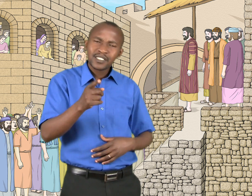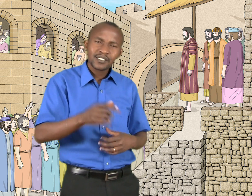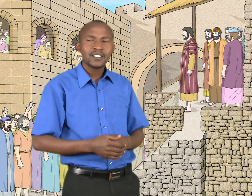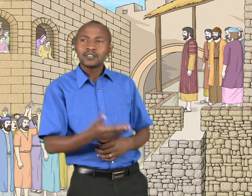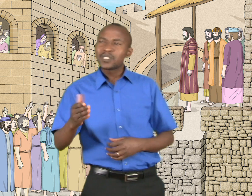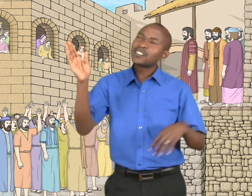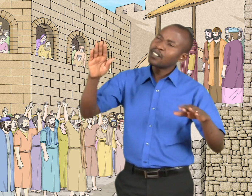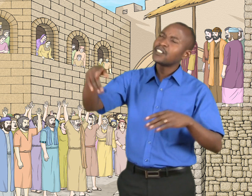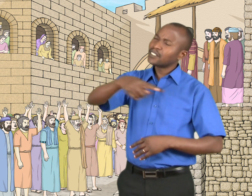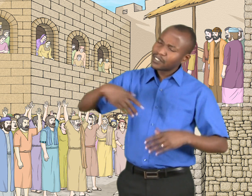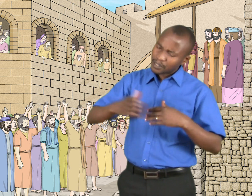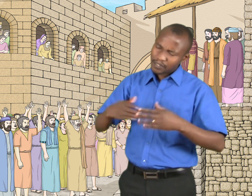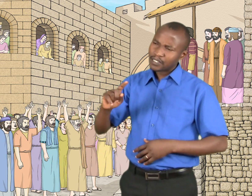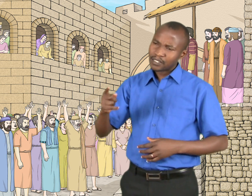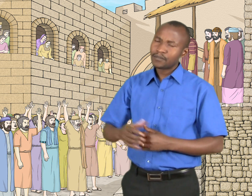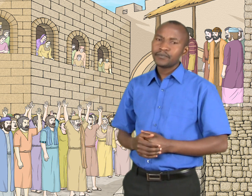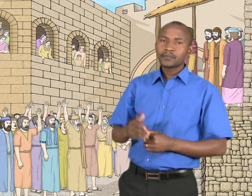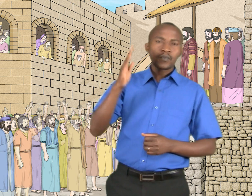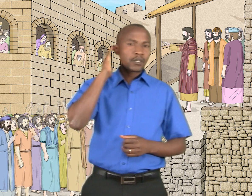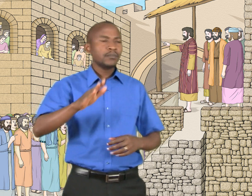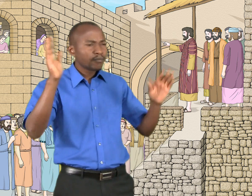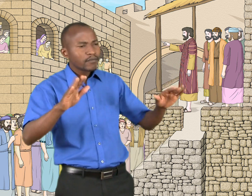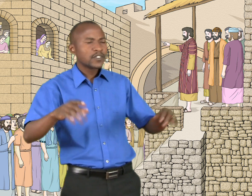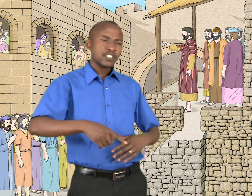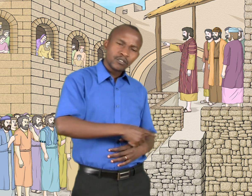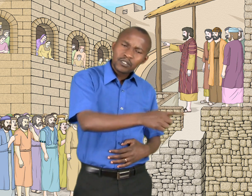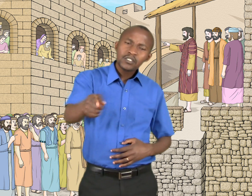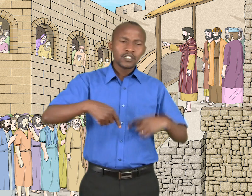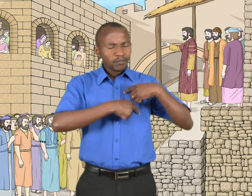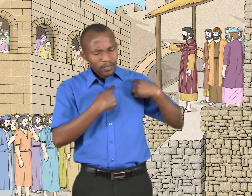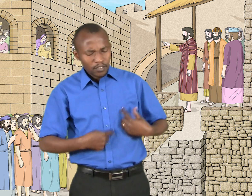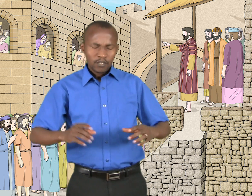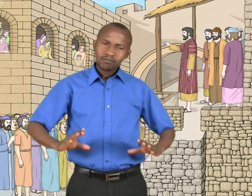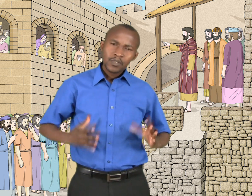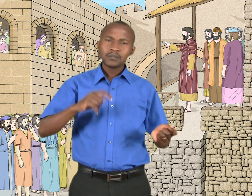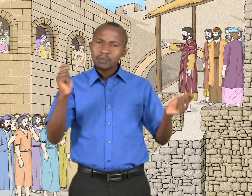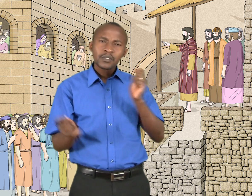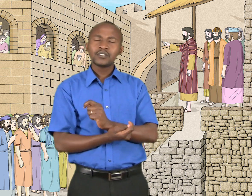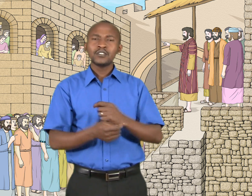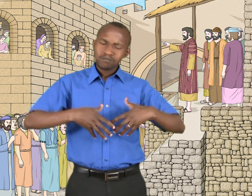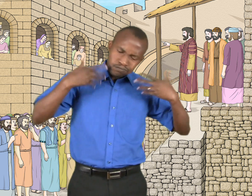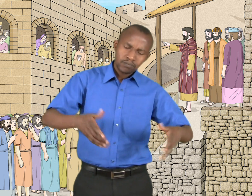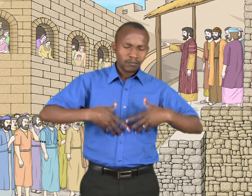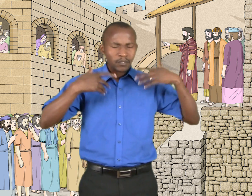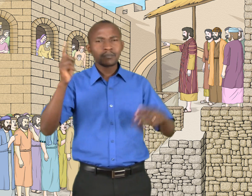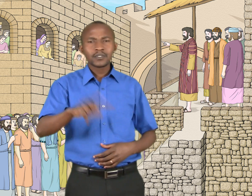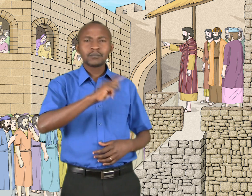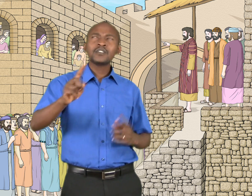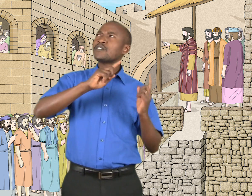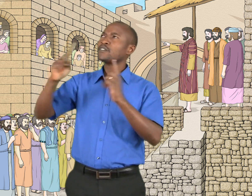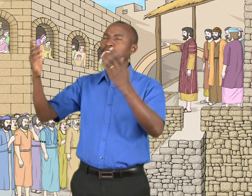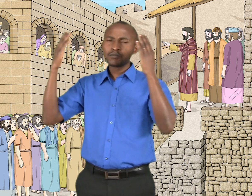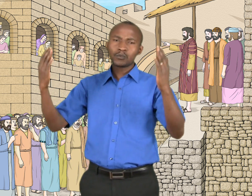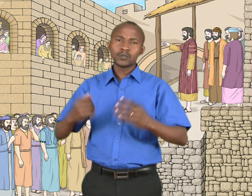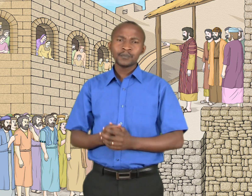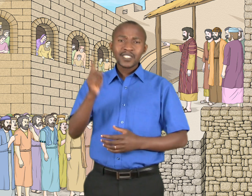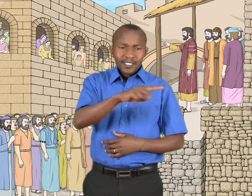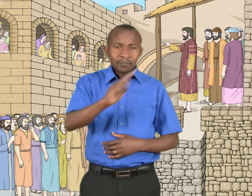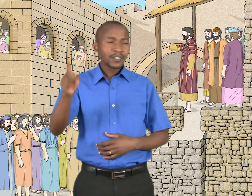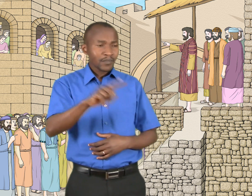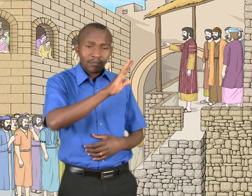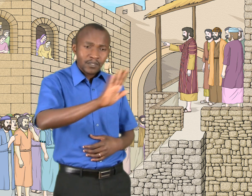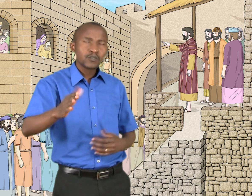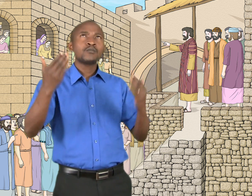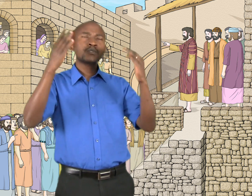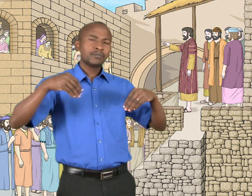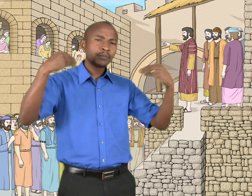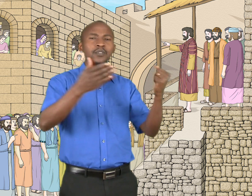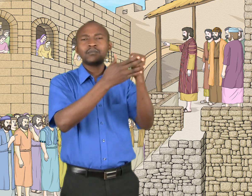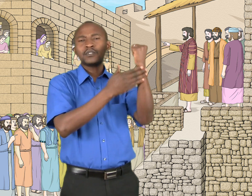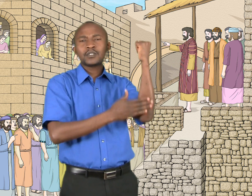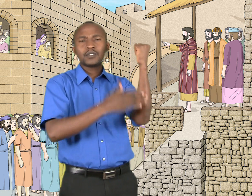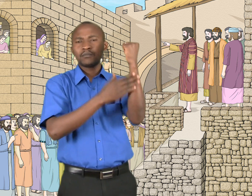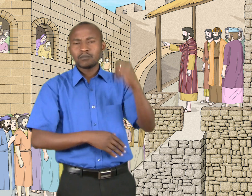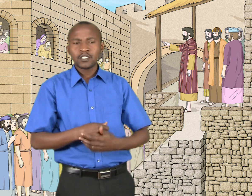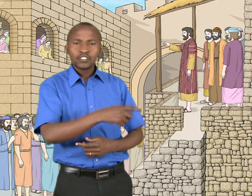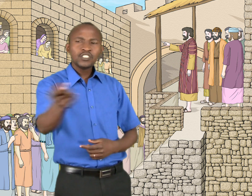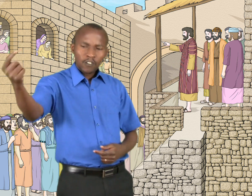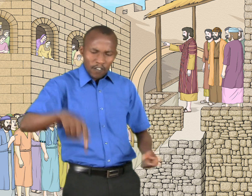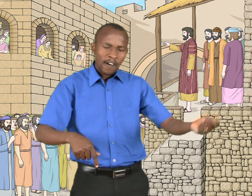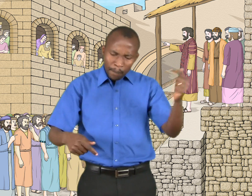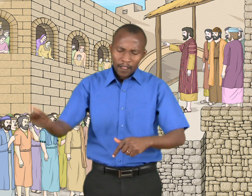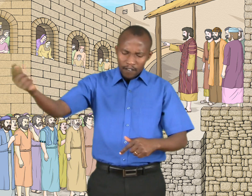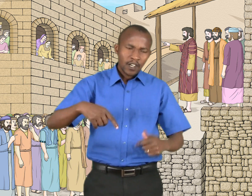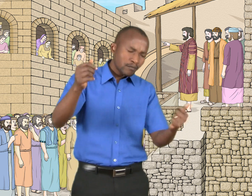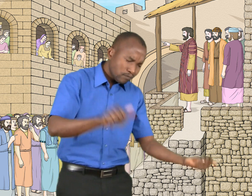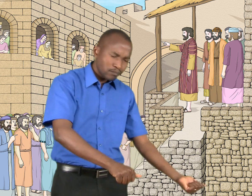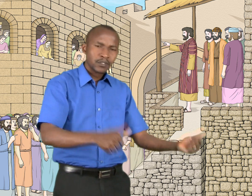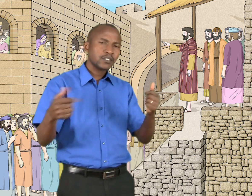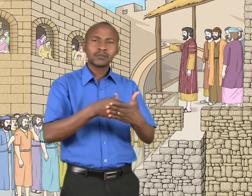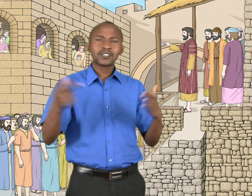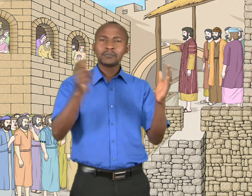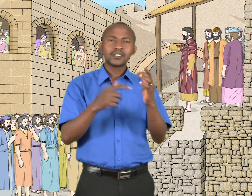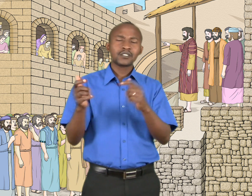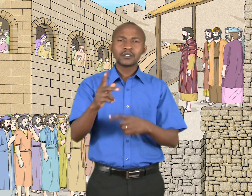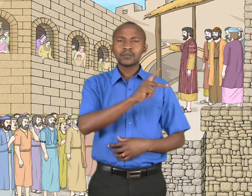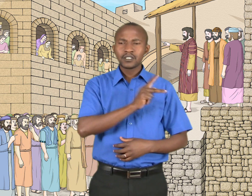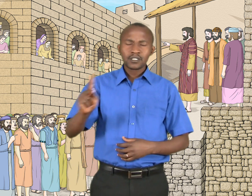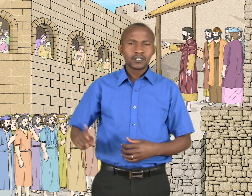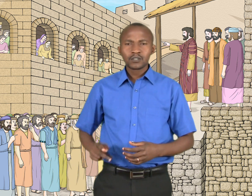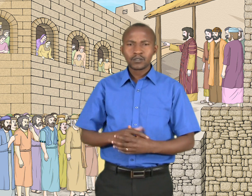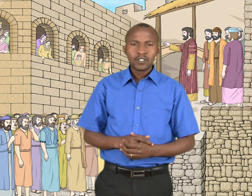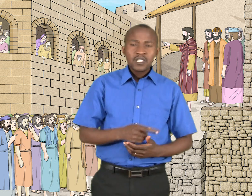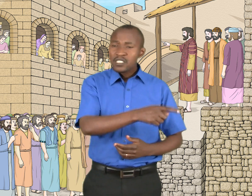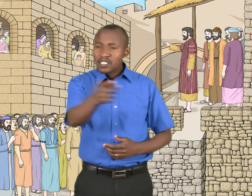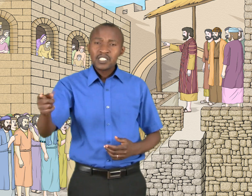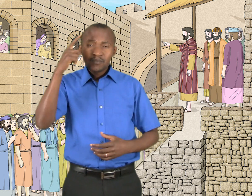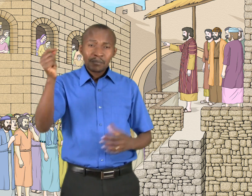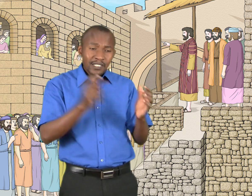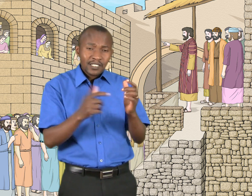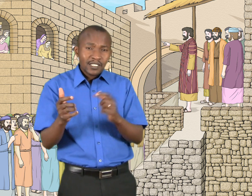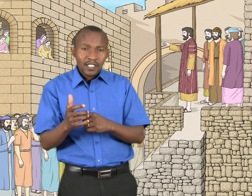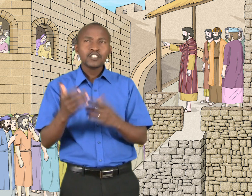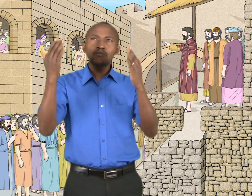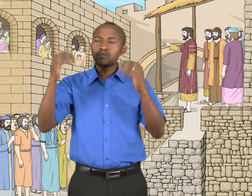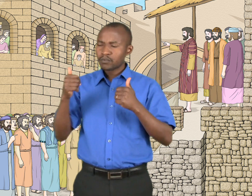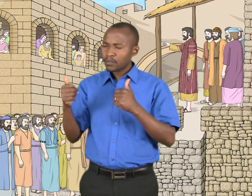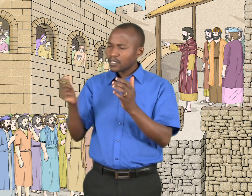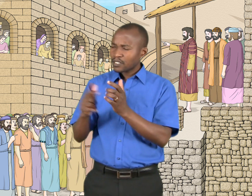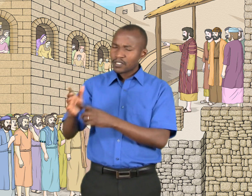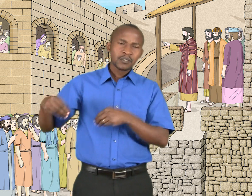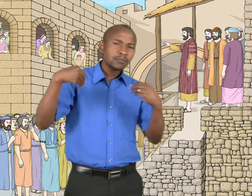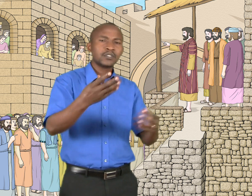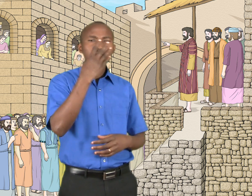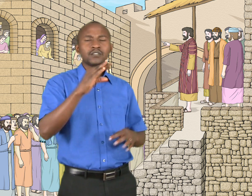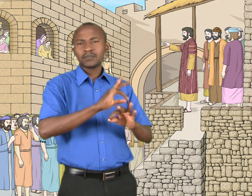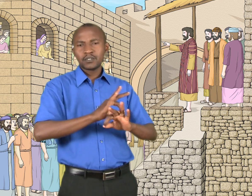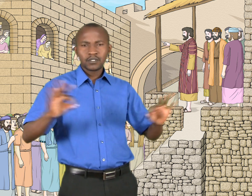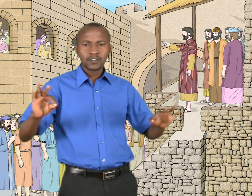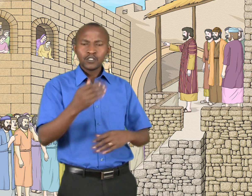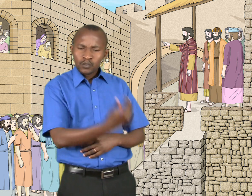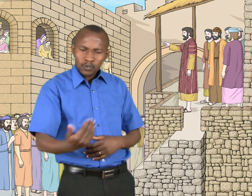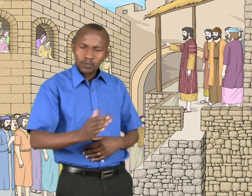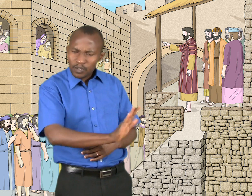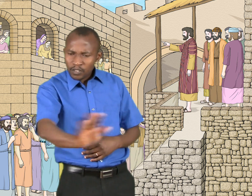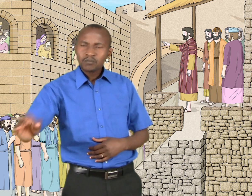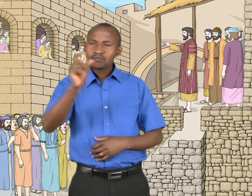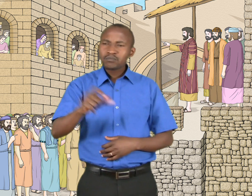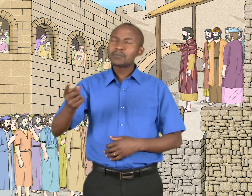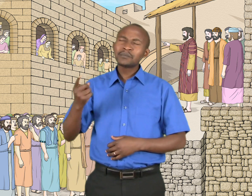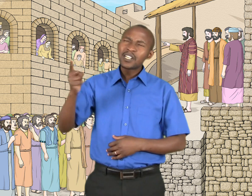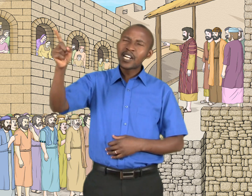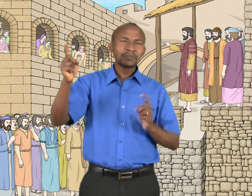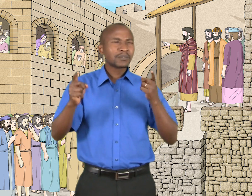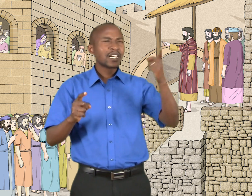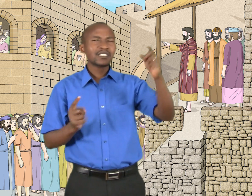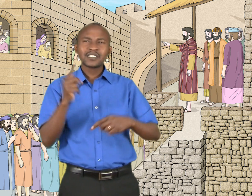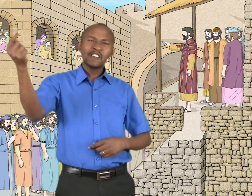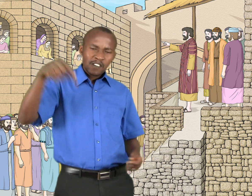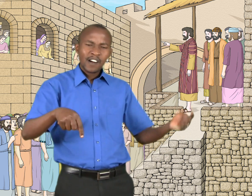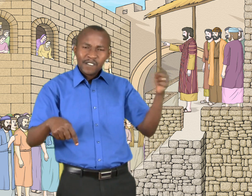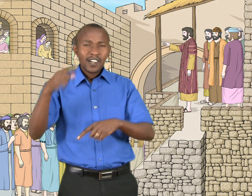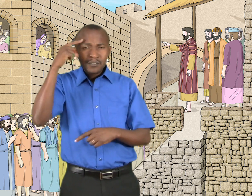Peter replied, “Repent and be baptized, every one of you, in the name of Jesus Christ for the forgiveness of your sins, and you will receive the gift of the Holy Spirit.